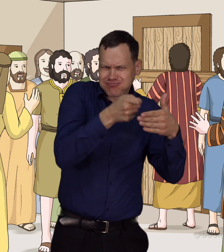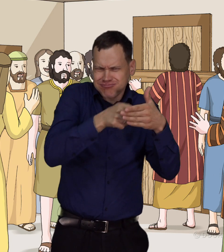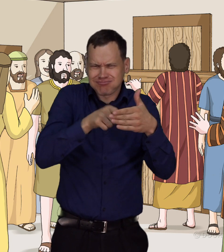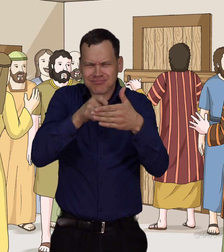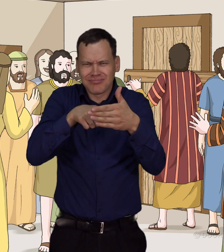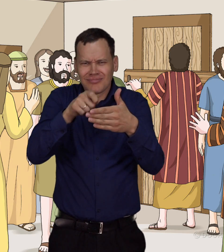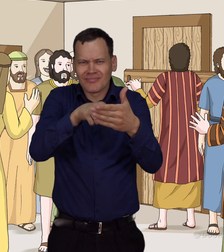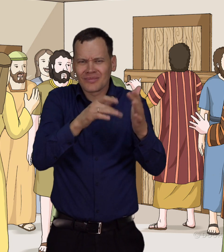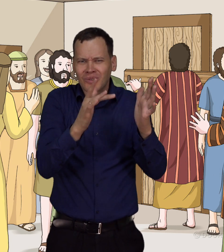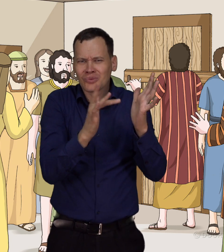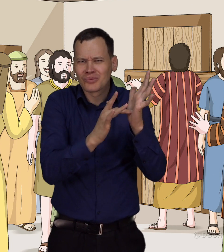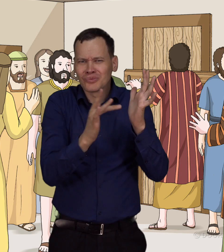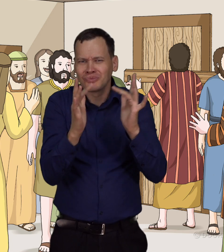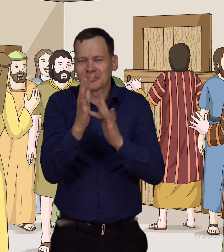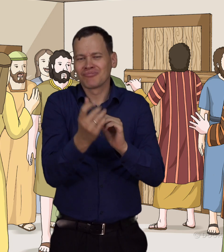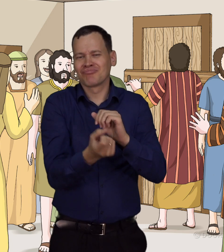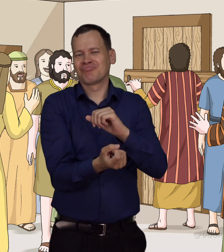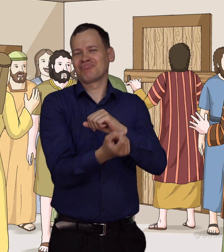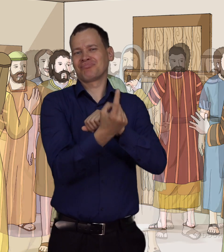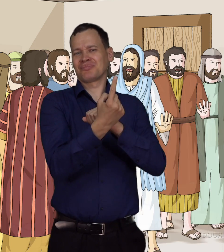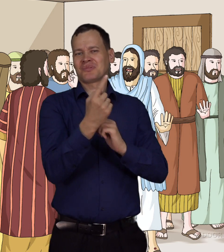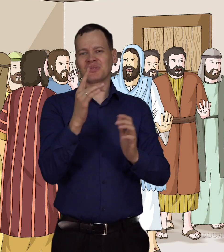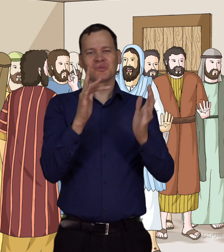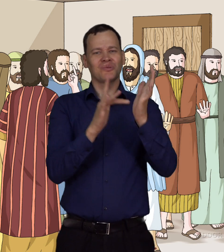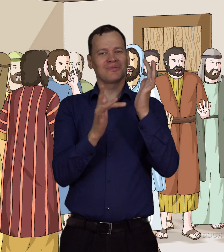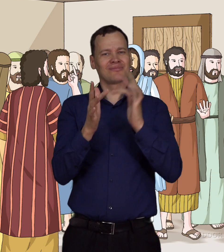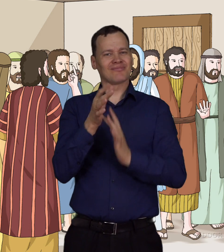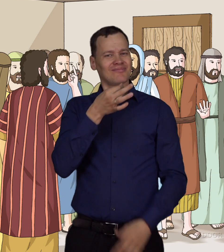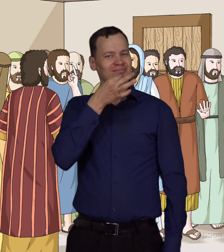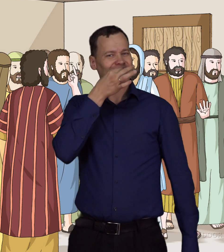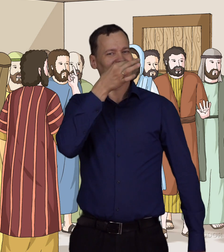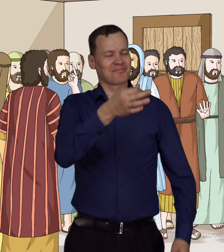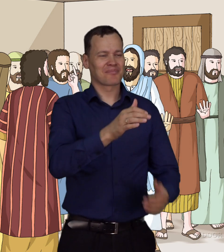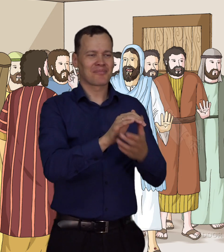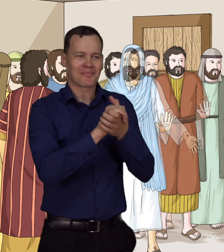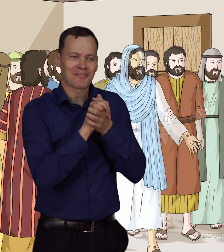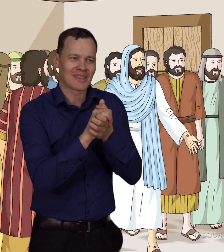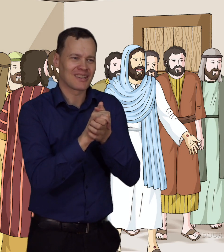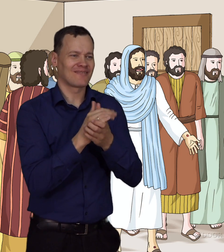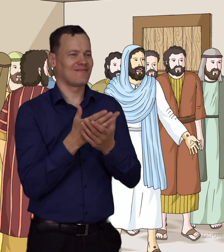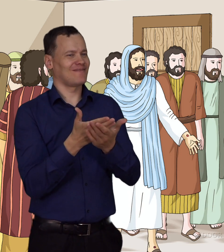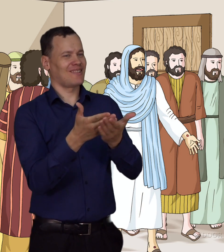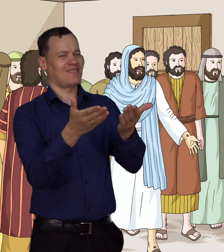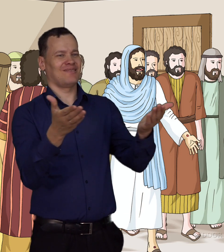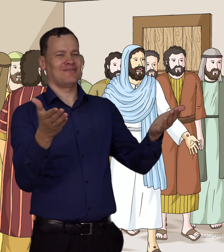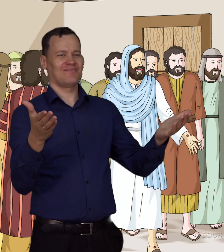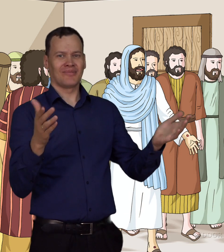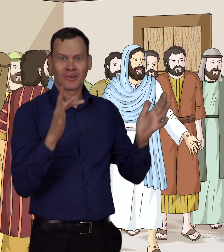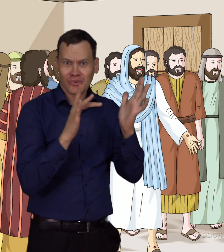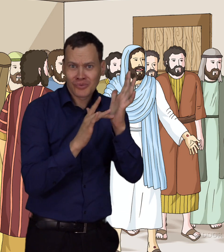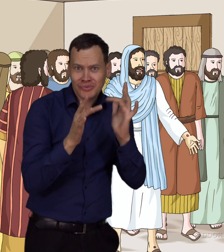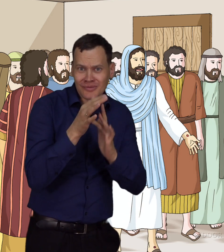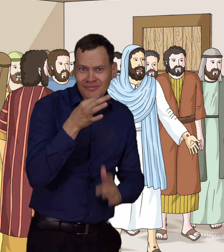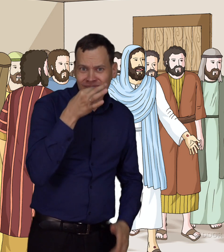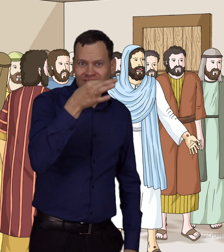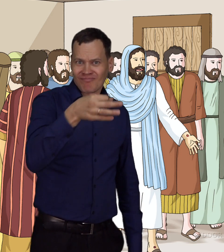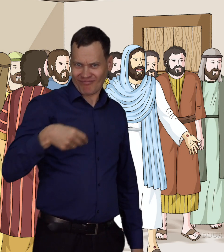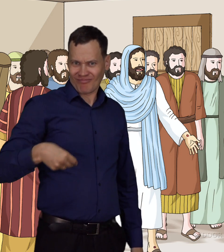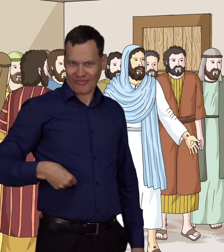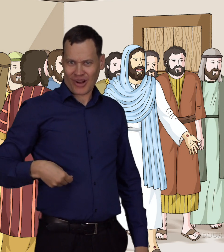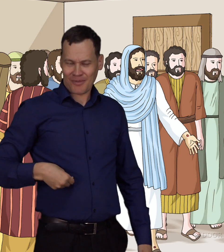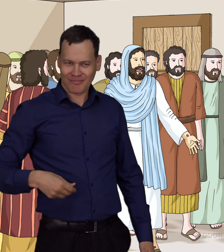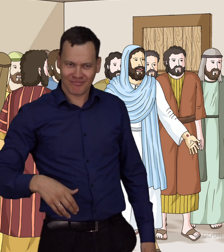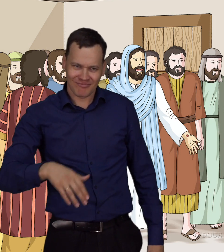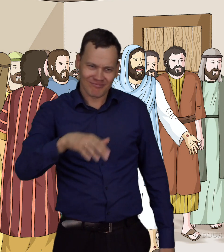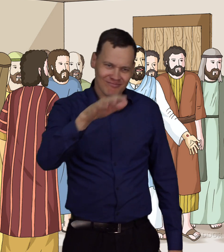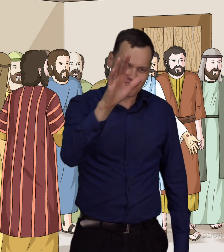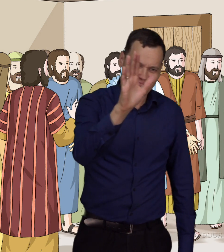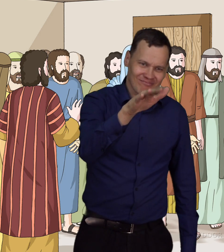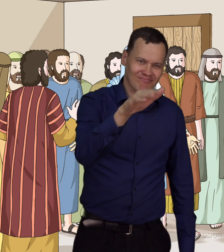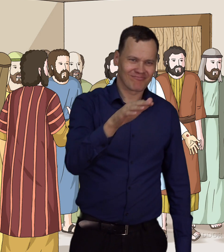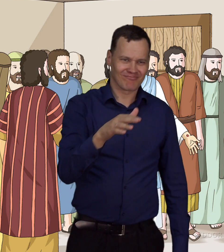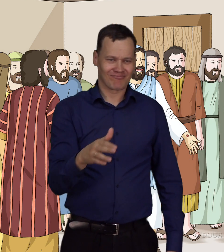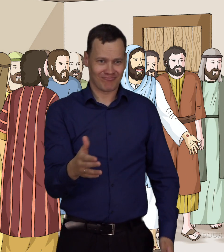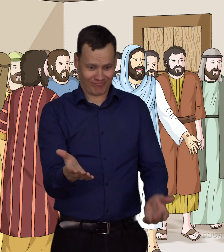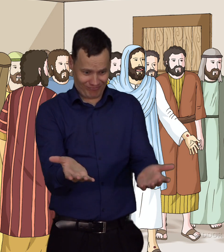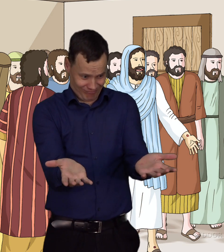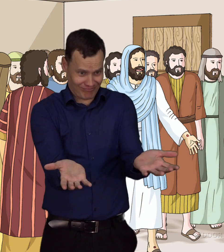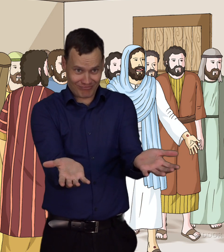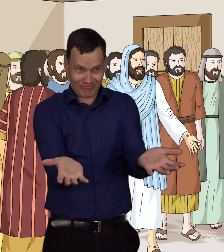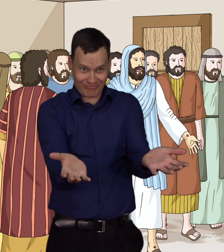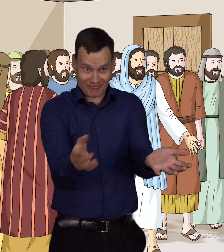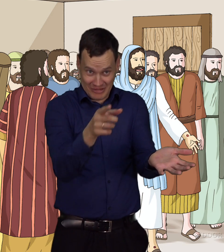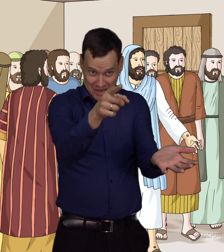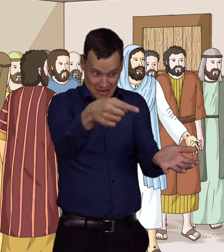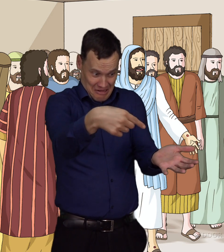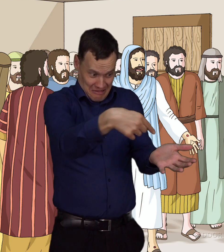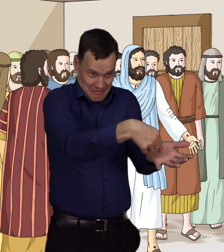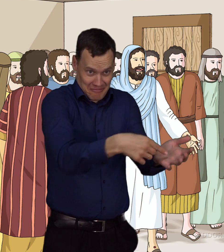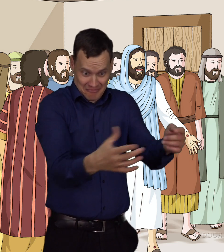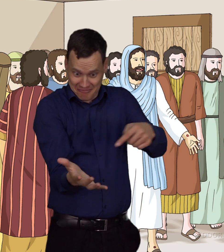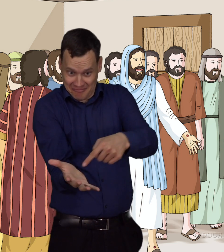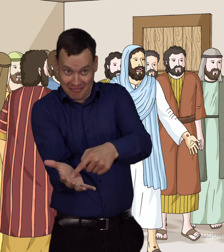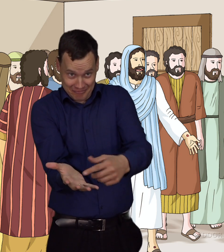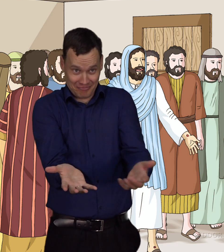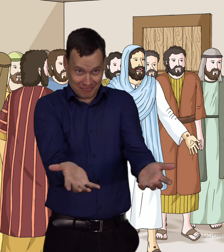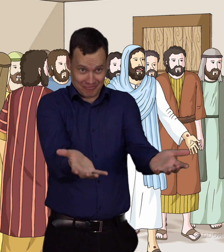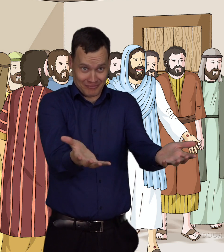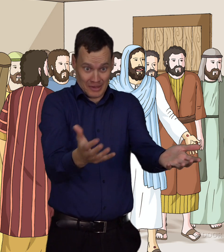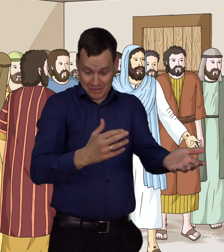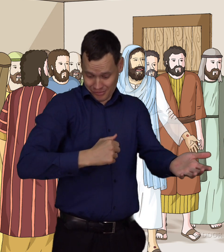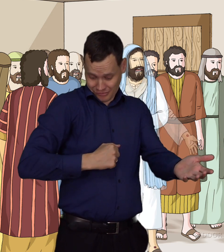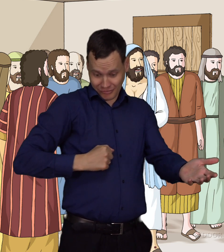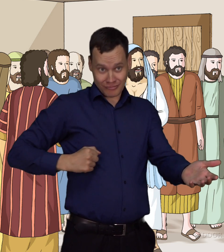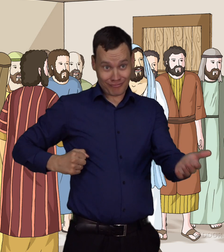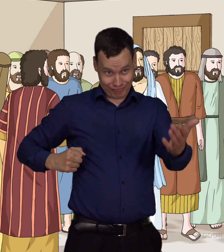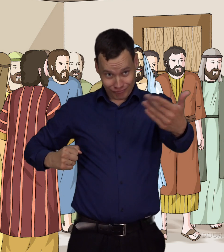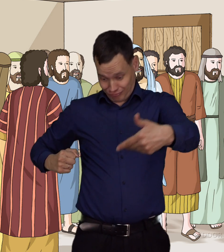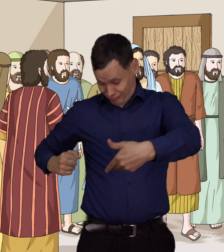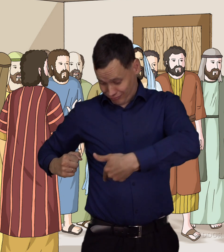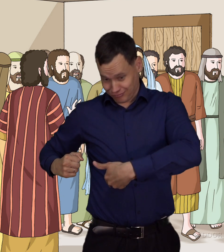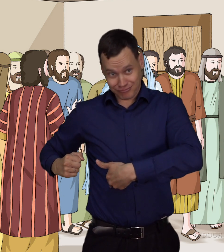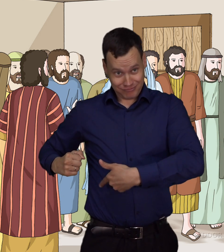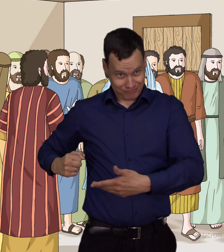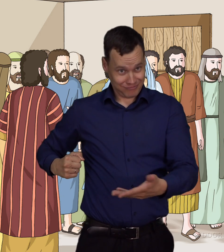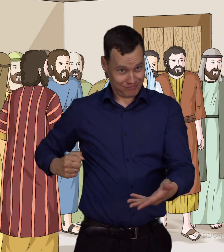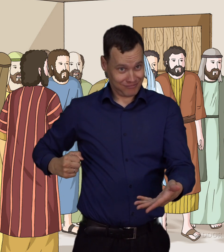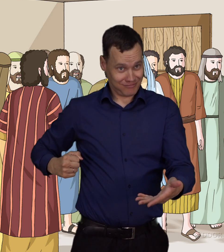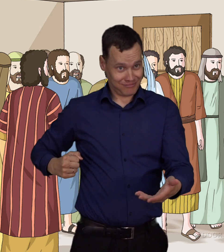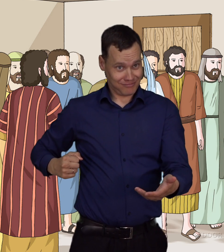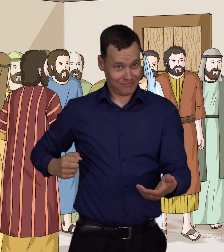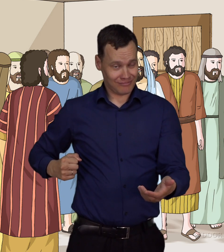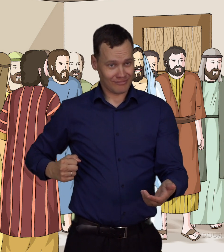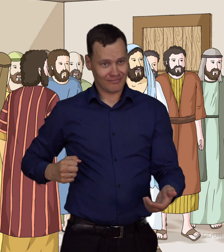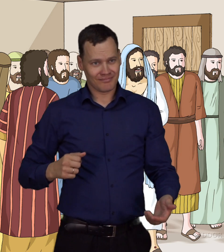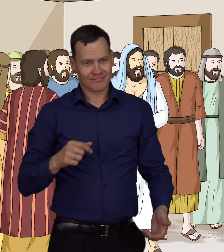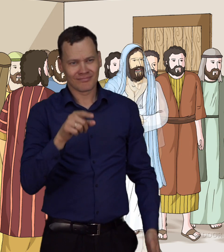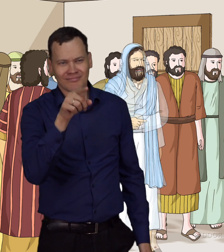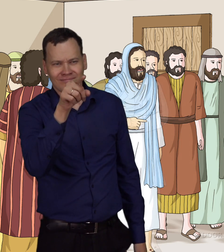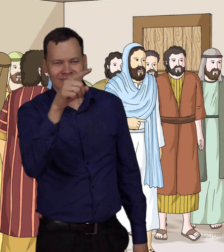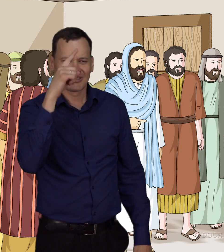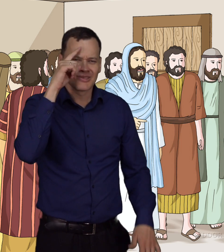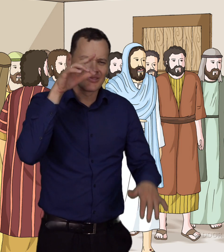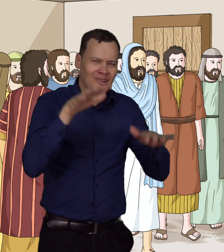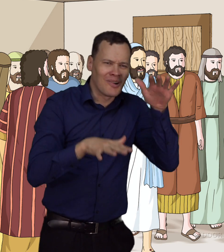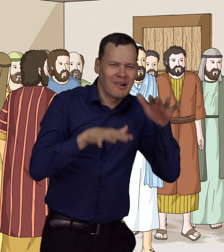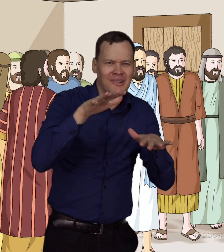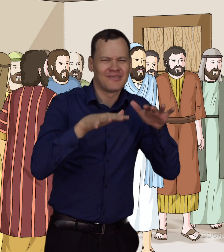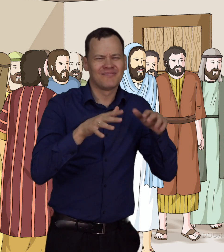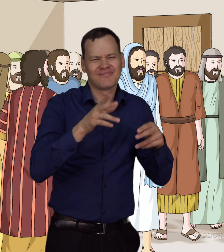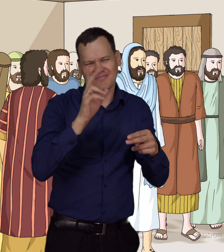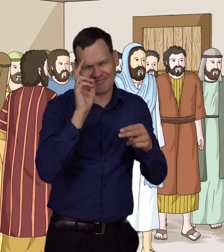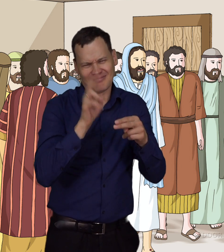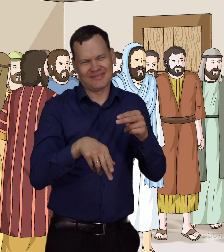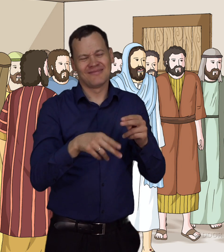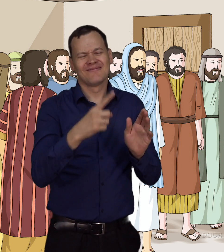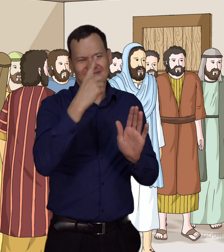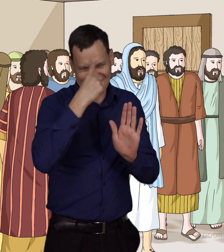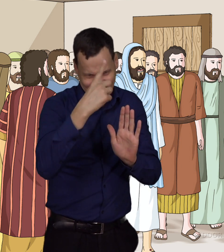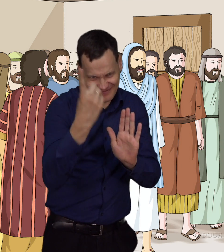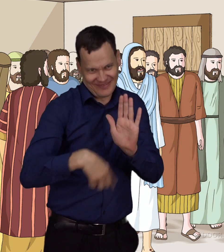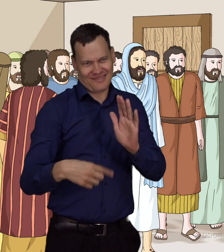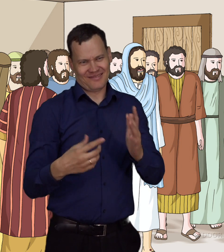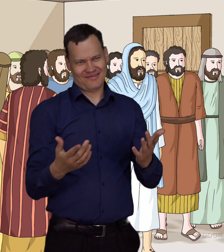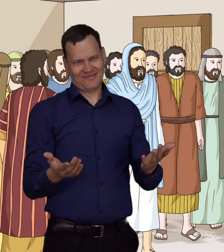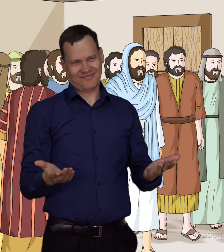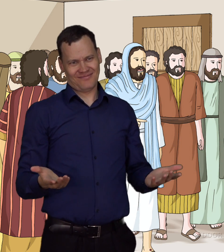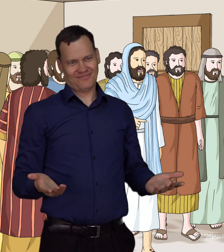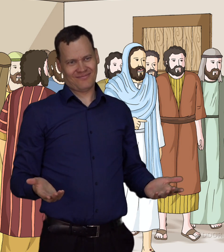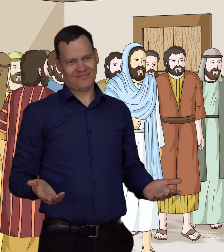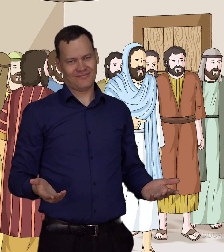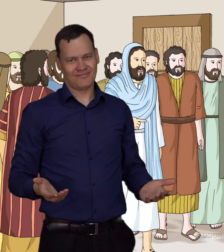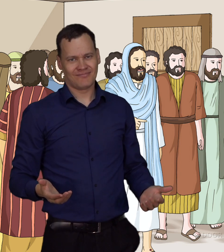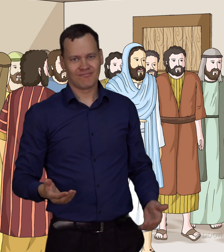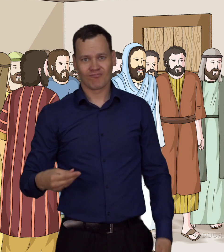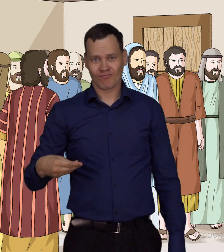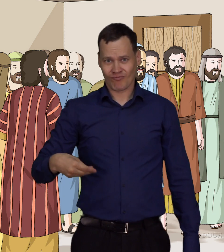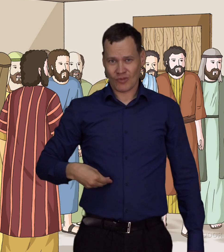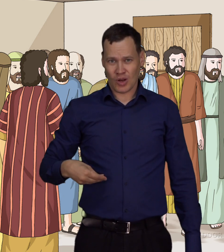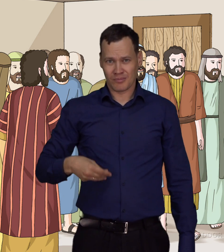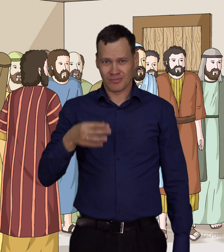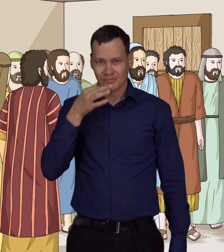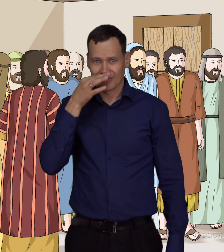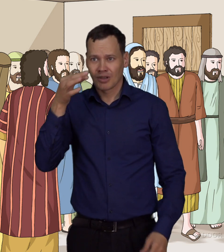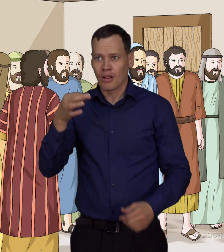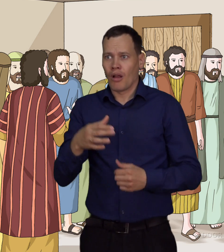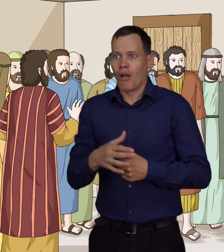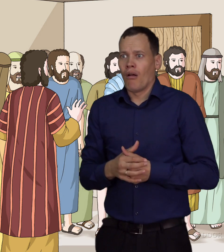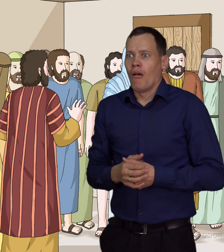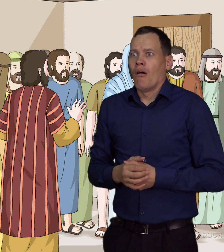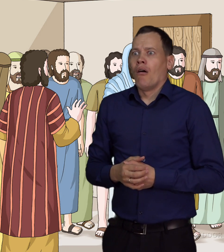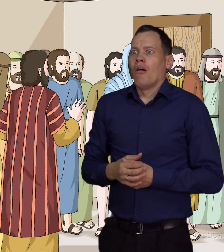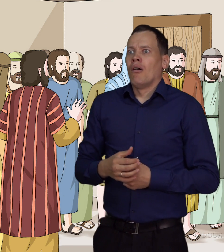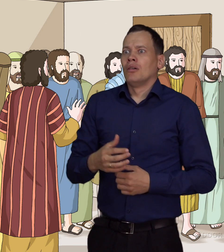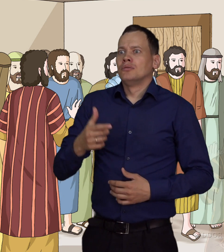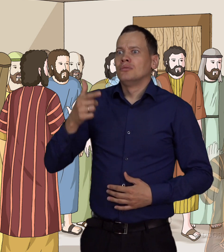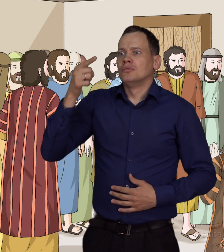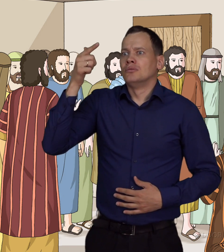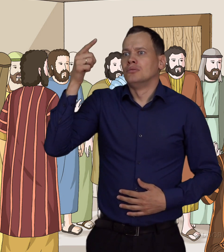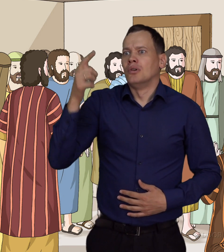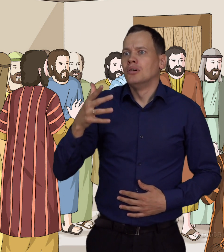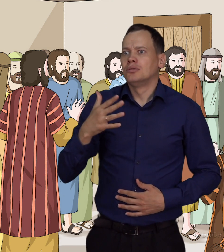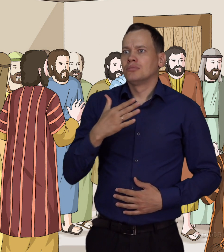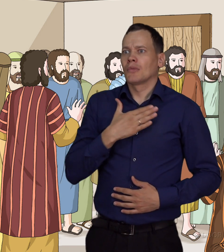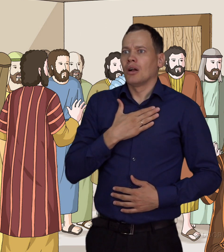Jesus came and stood among them and said, “Peace be with you.” Then Jesus said to Thomas, “Put your finger here and look at My hands. Reach out your hand and put it into My side. Stop doubting and believe.”